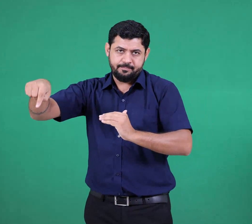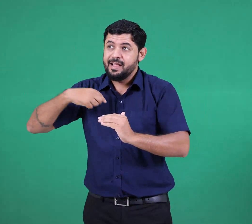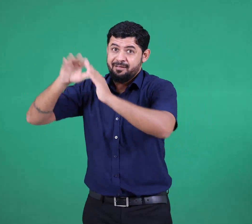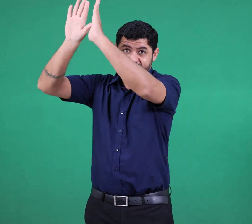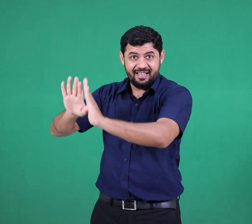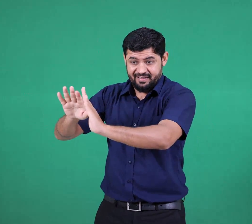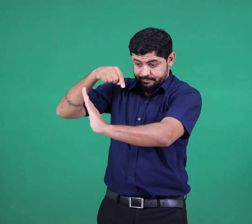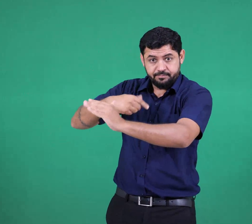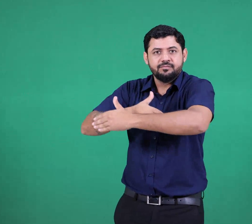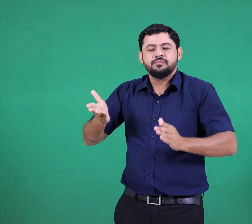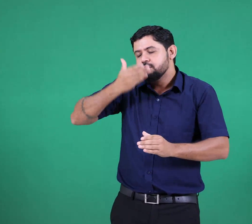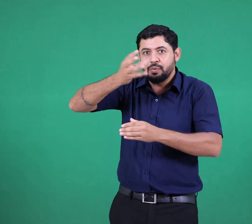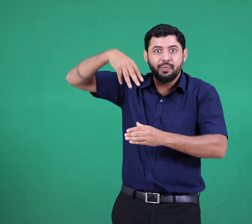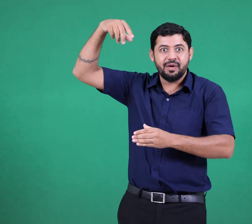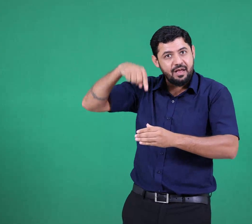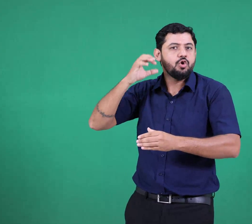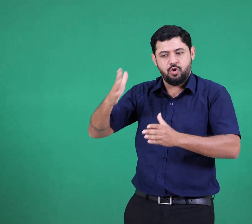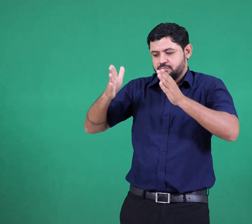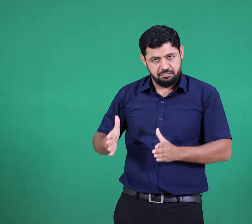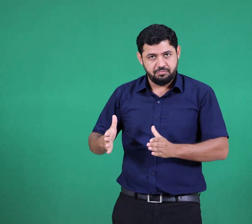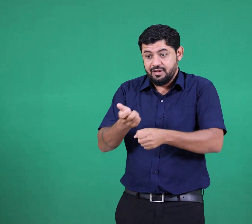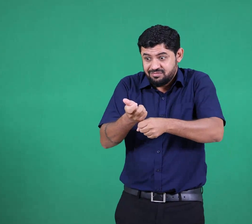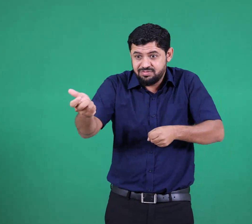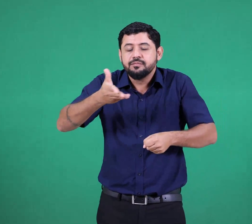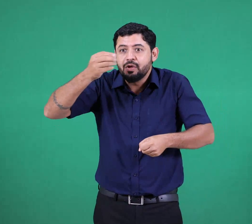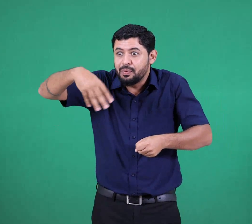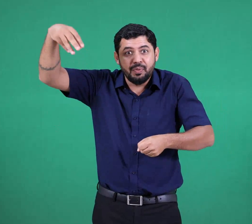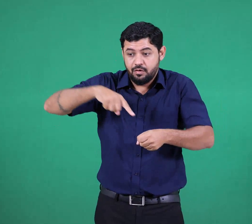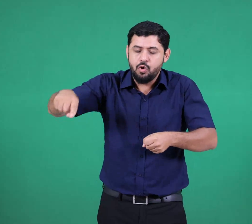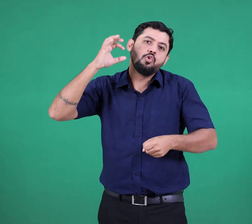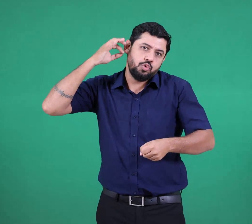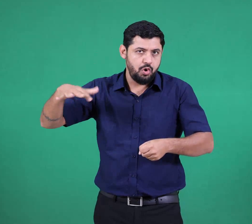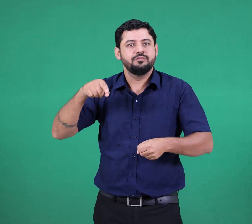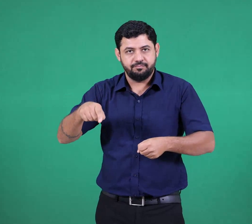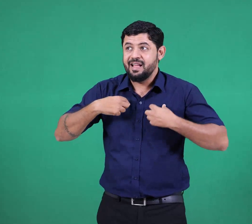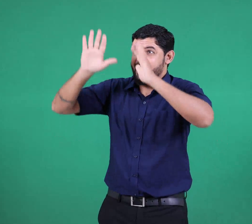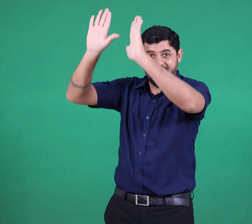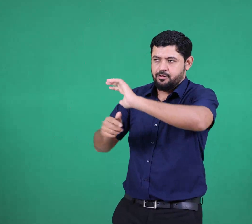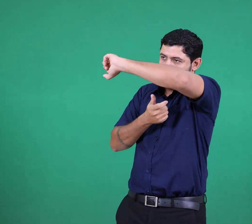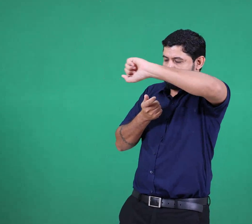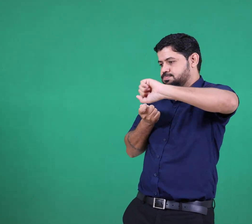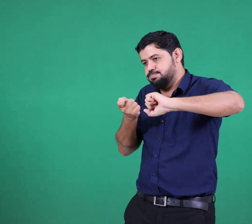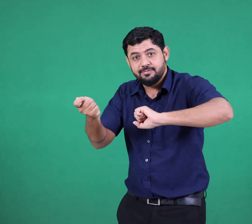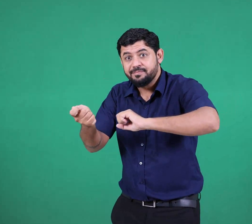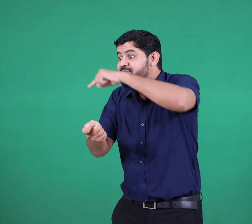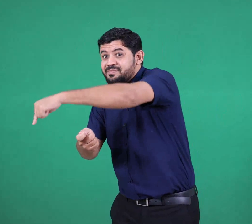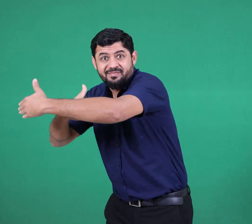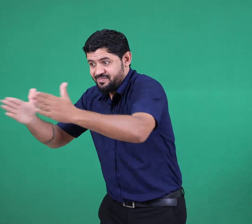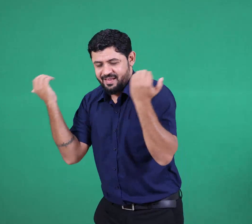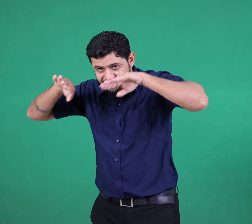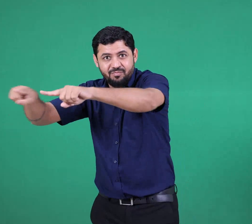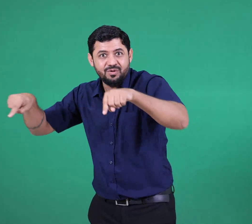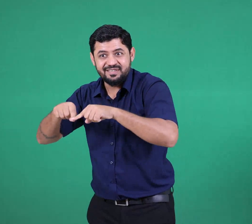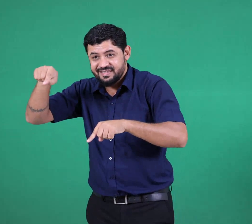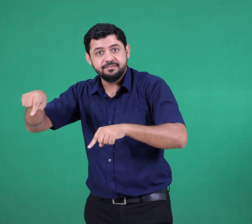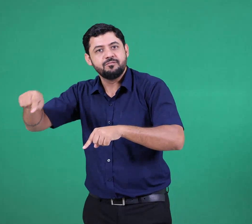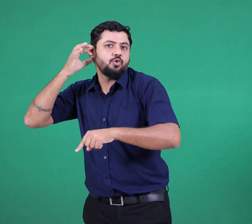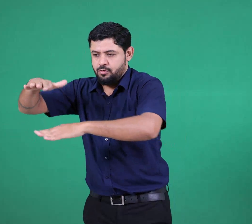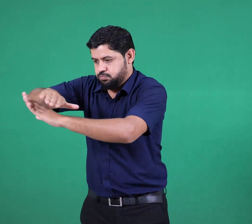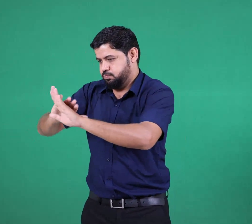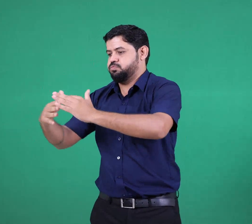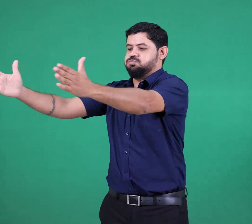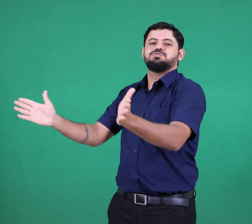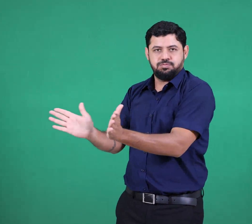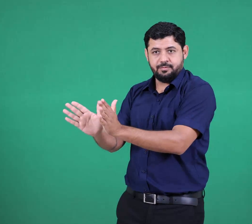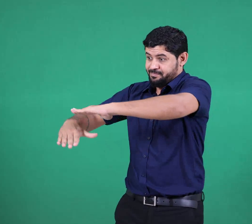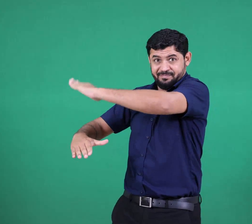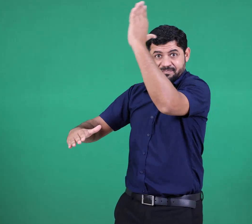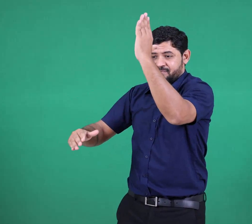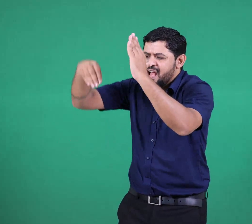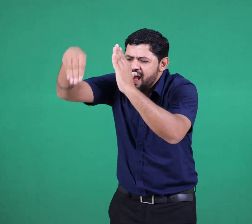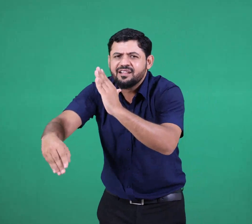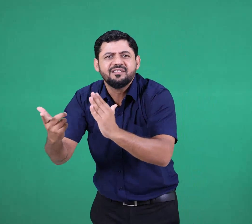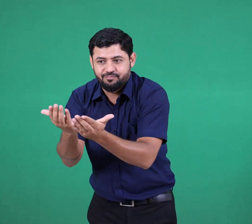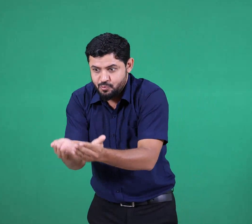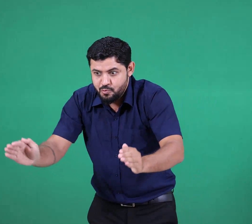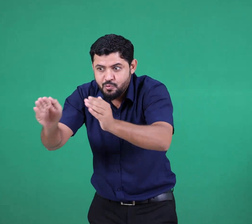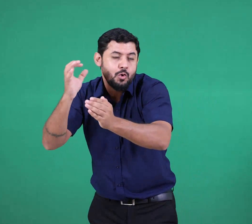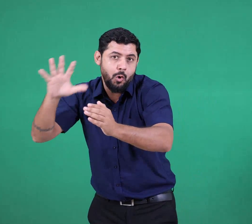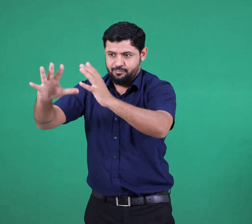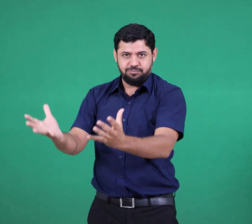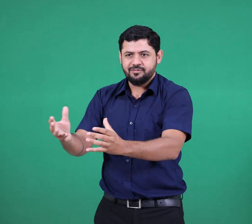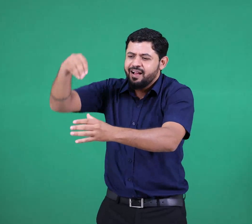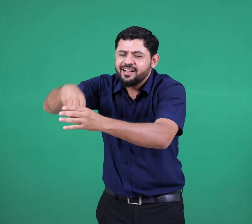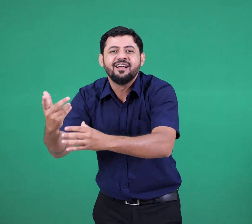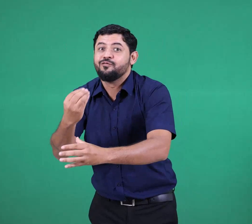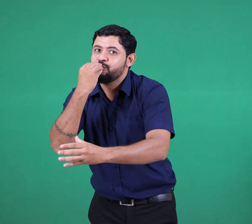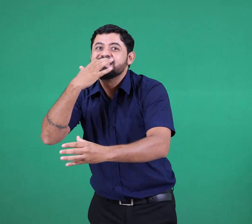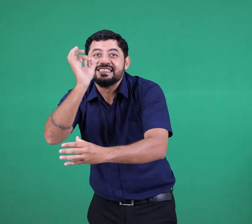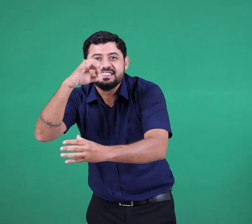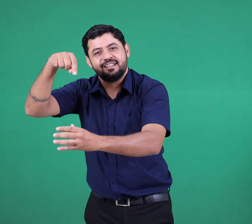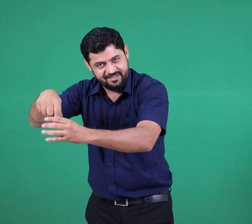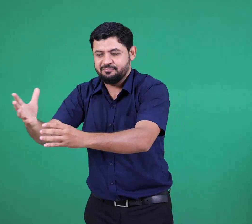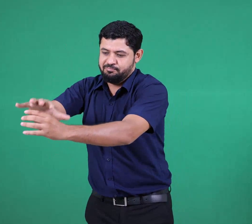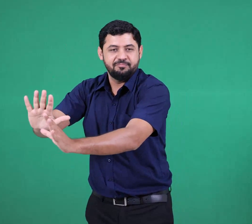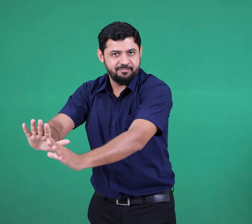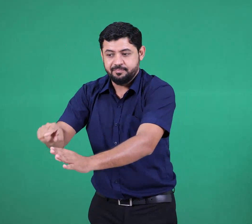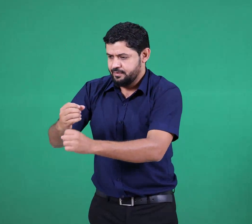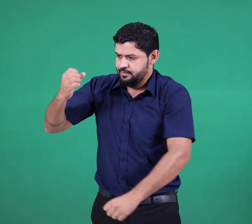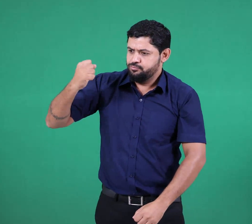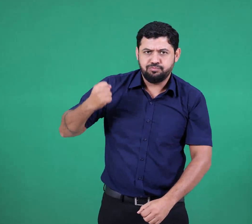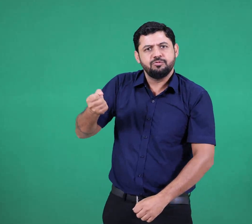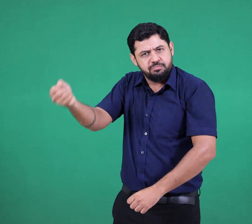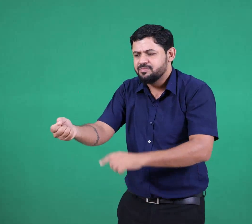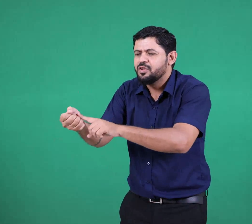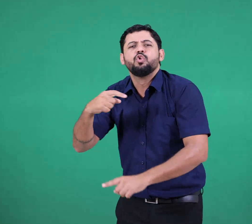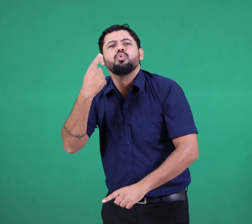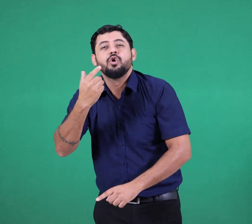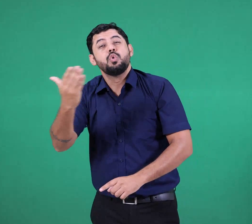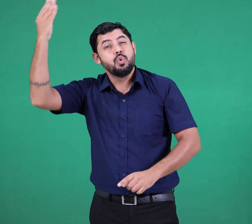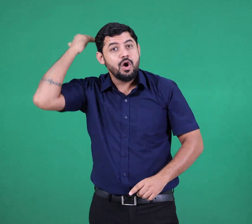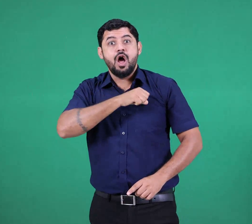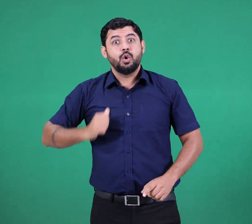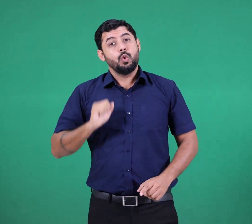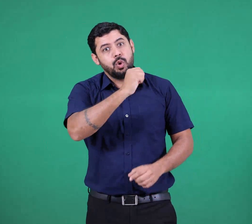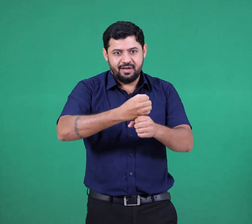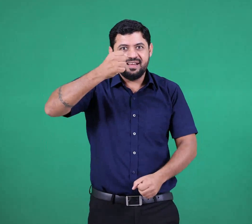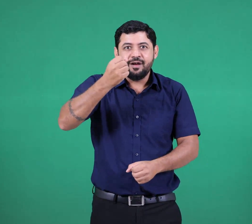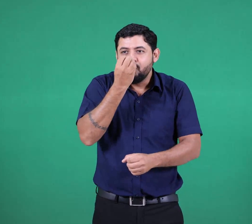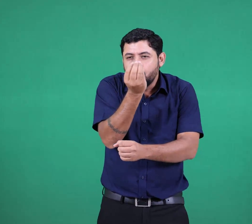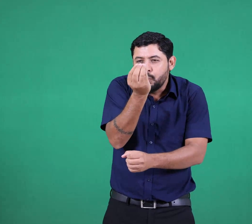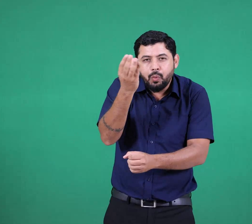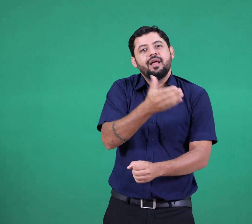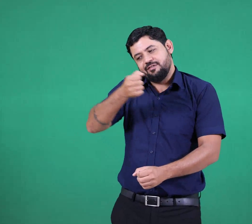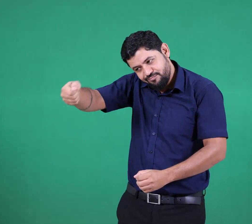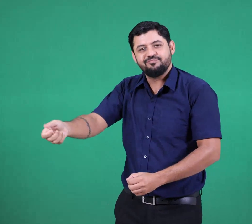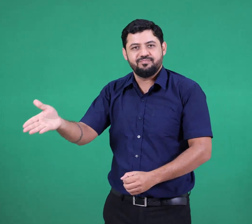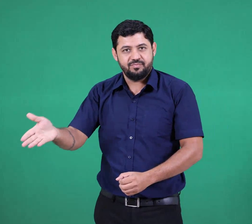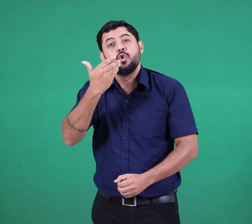Behind the second curtain was a room called the Most Holy Place, containing the golden altar of incense and the gold-covered ark of the covenant.